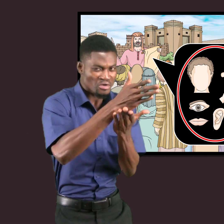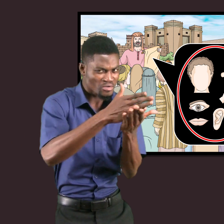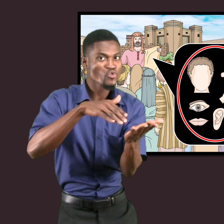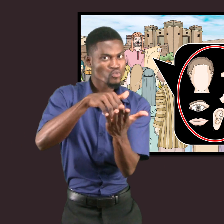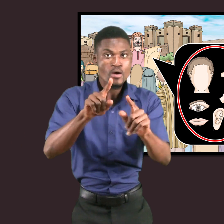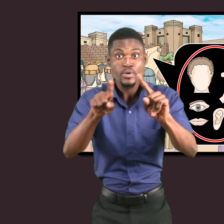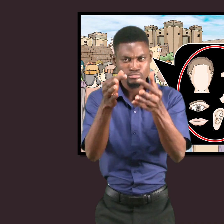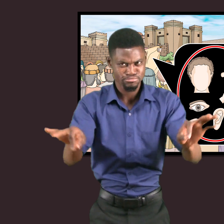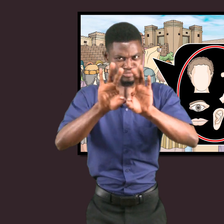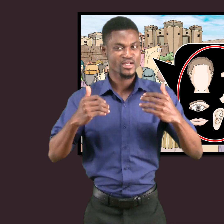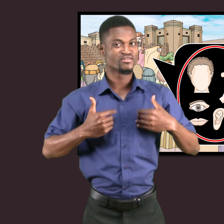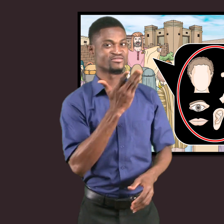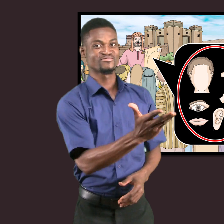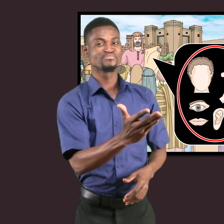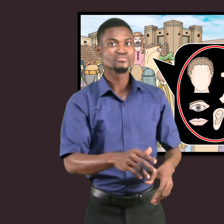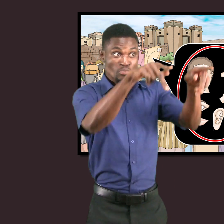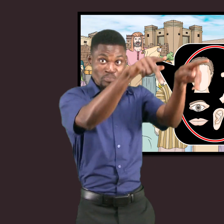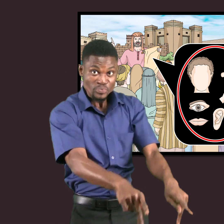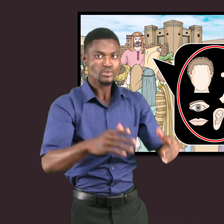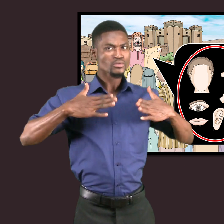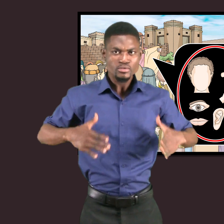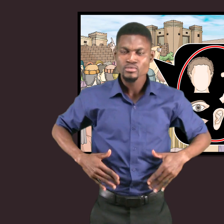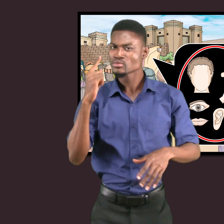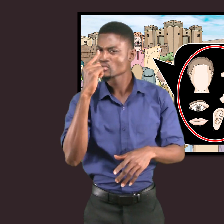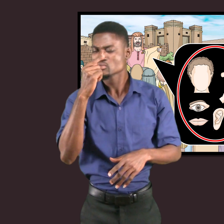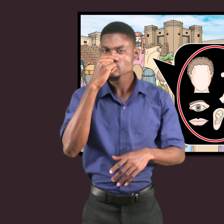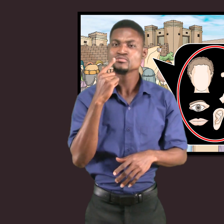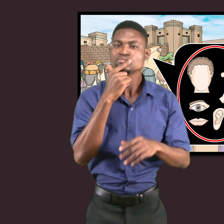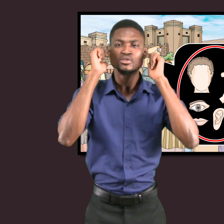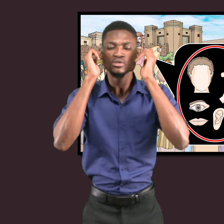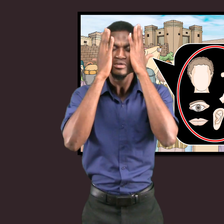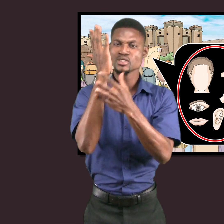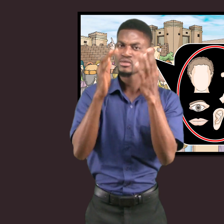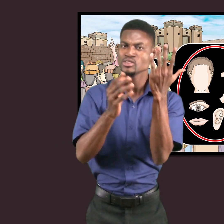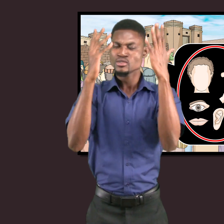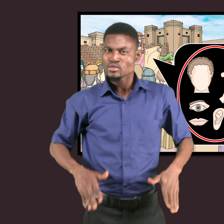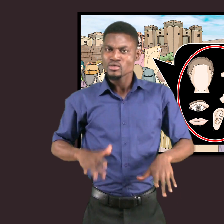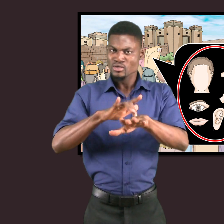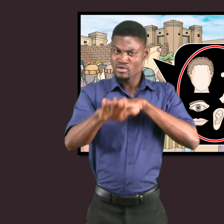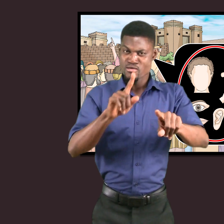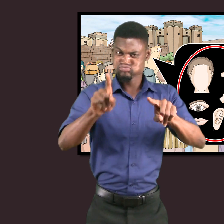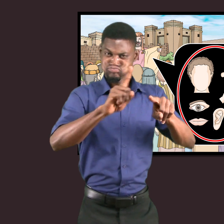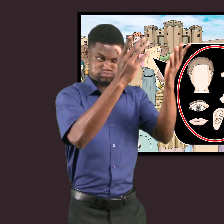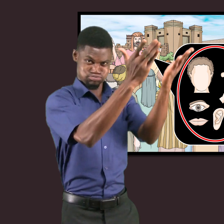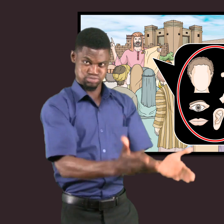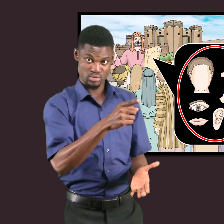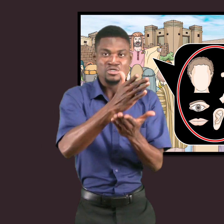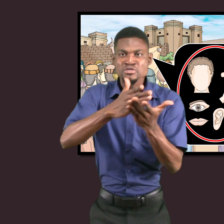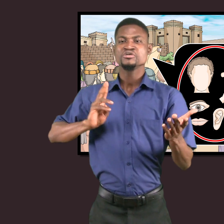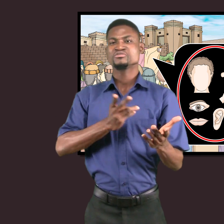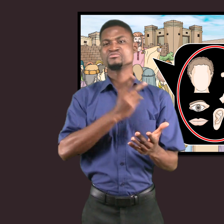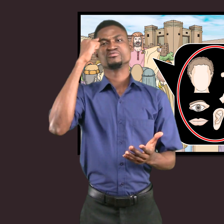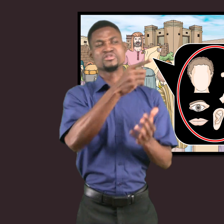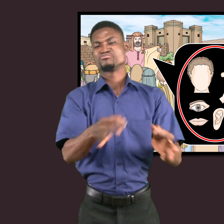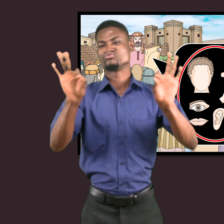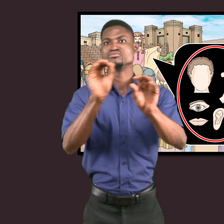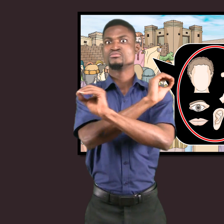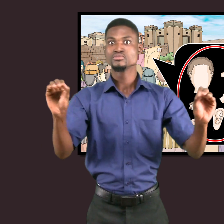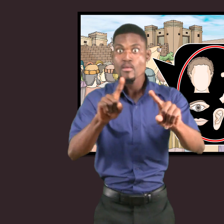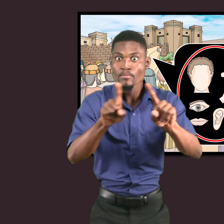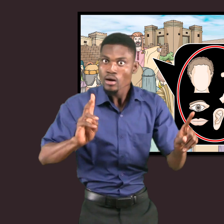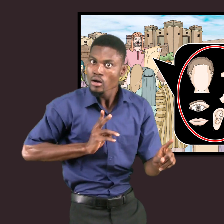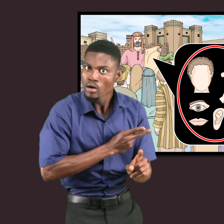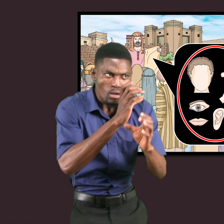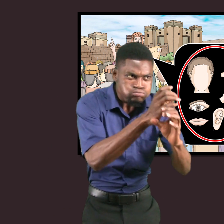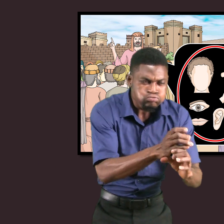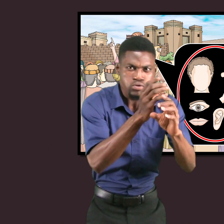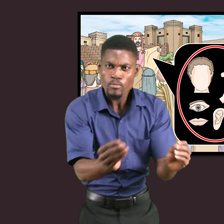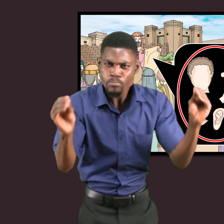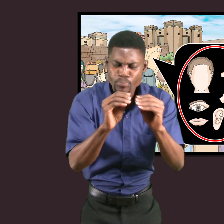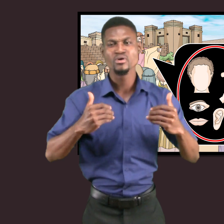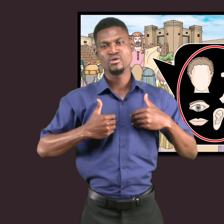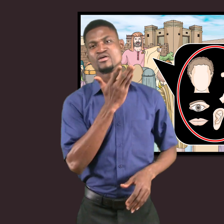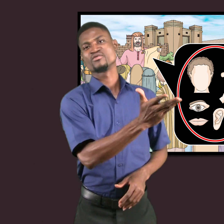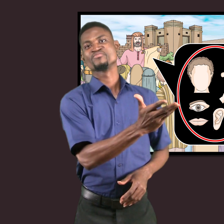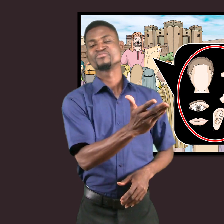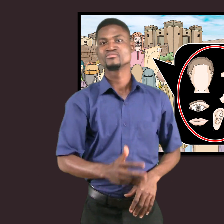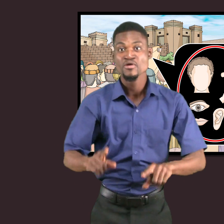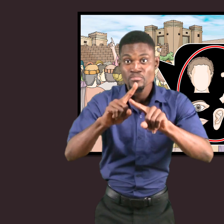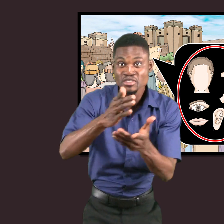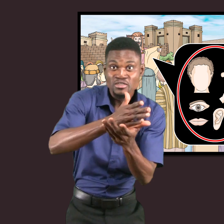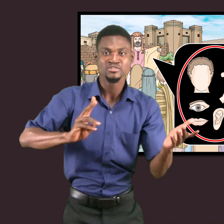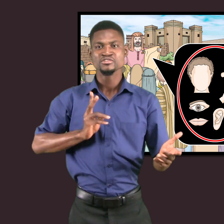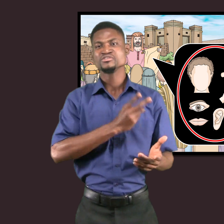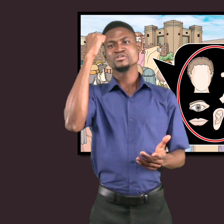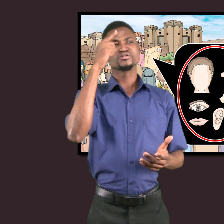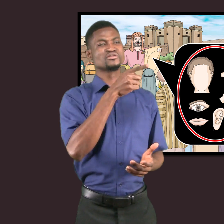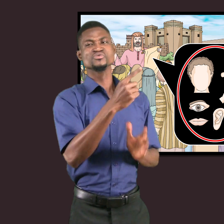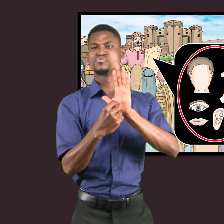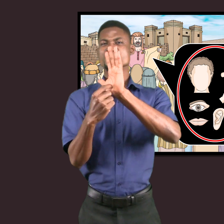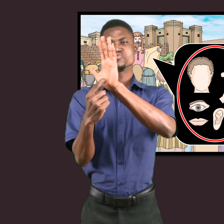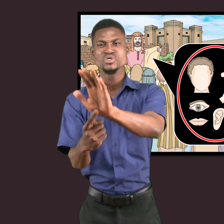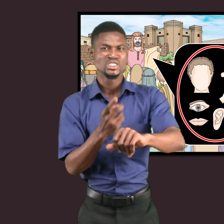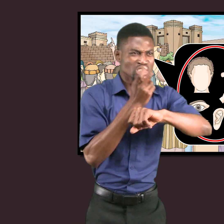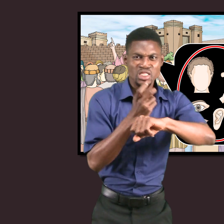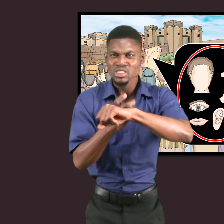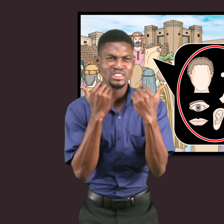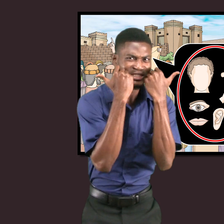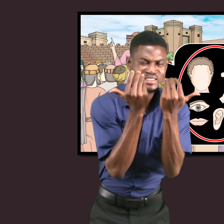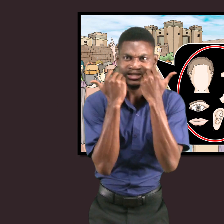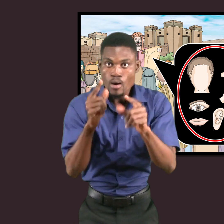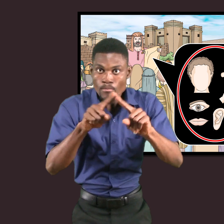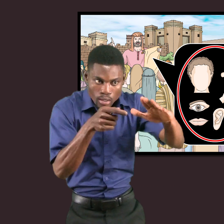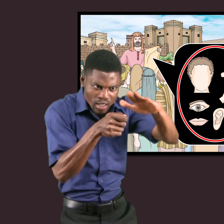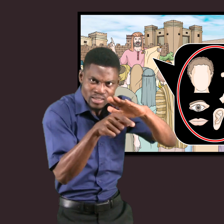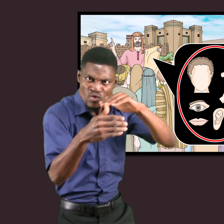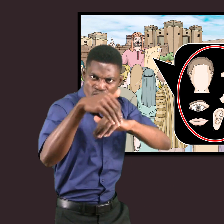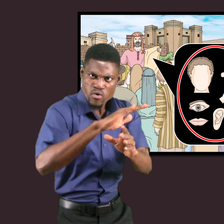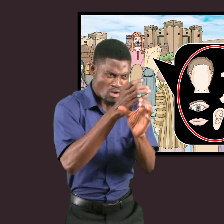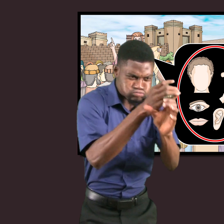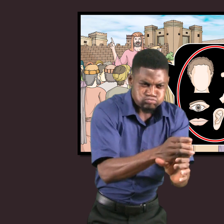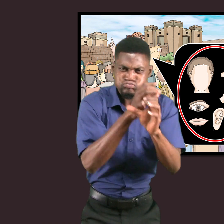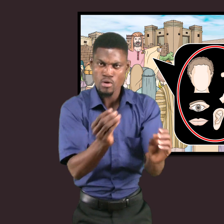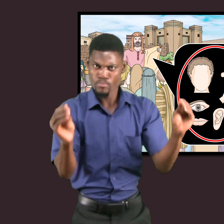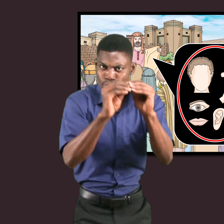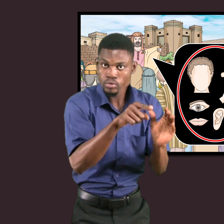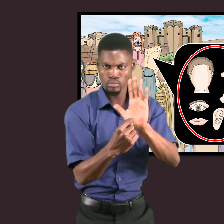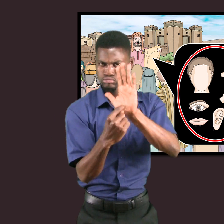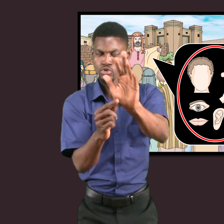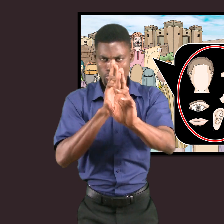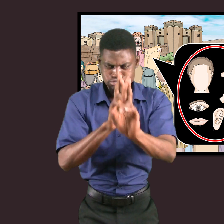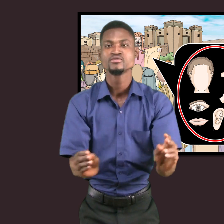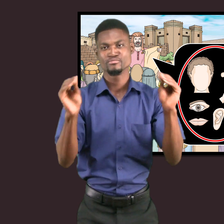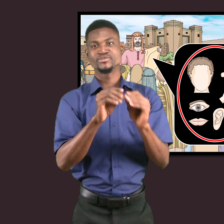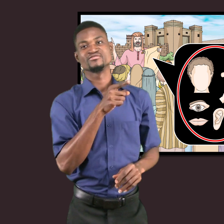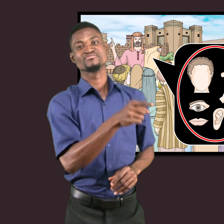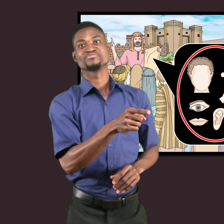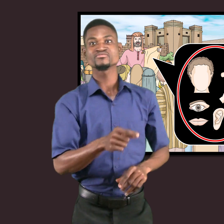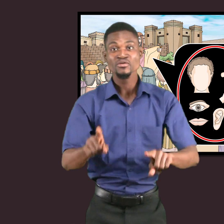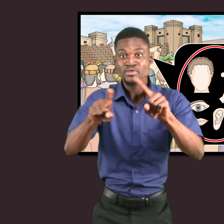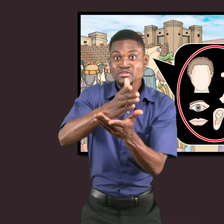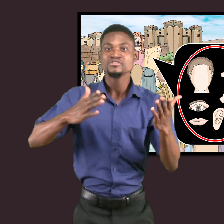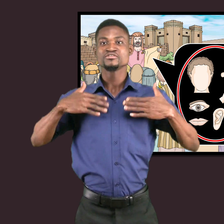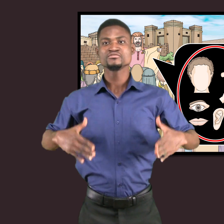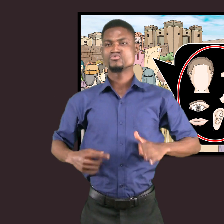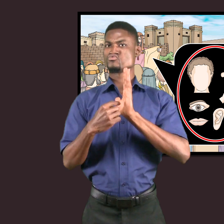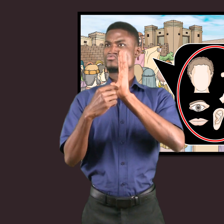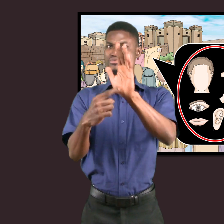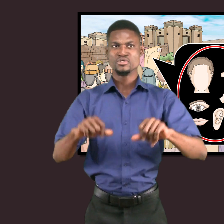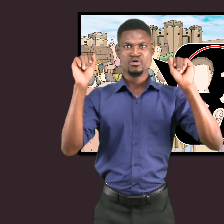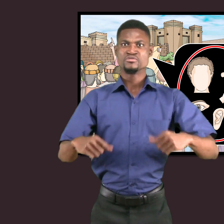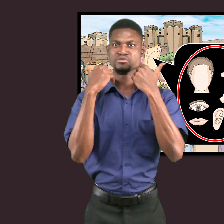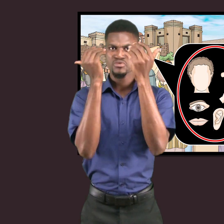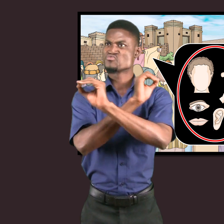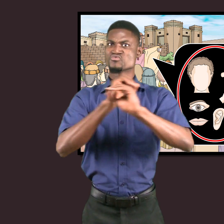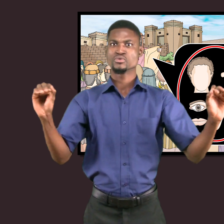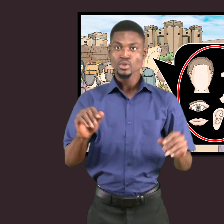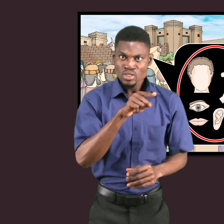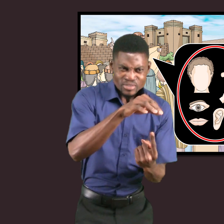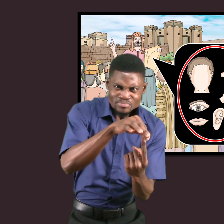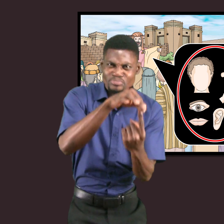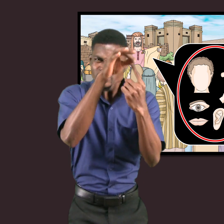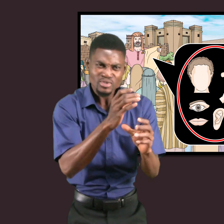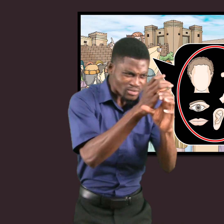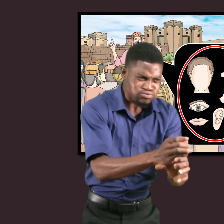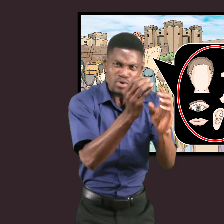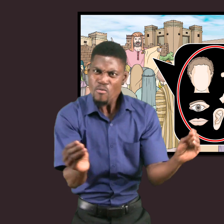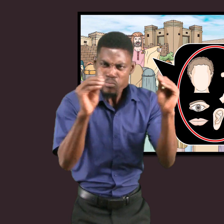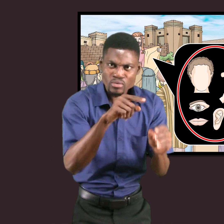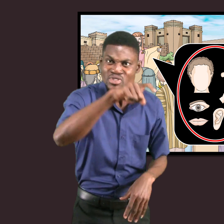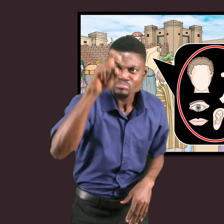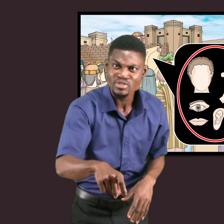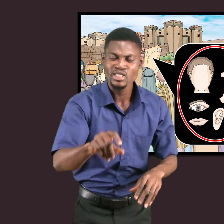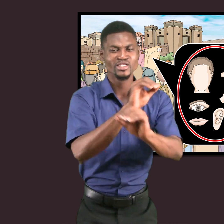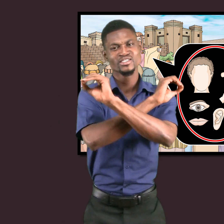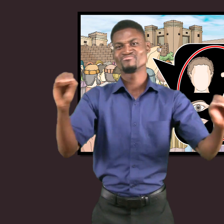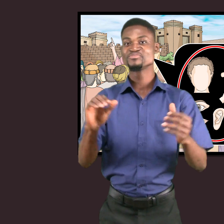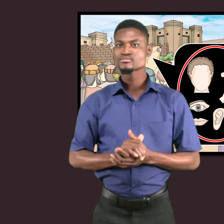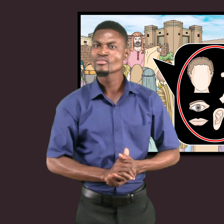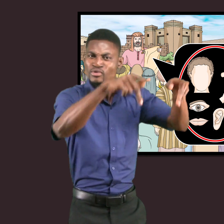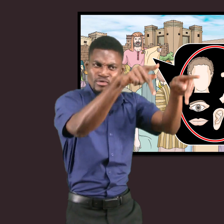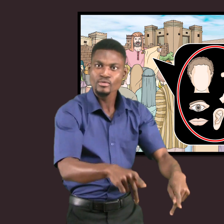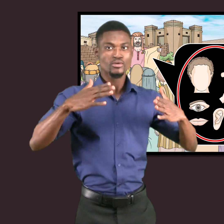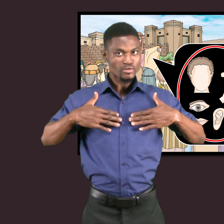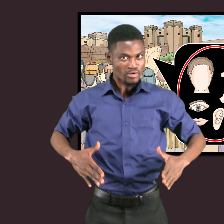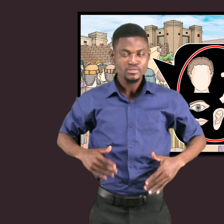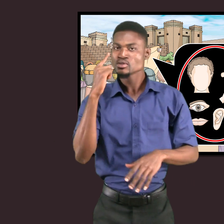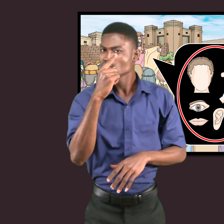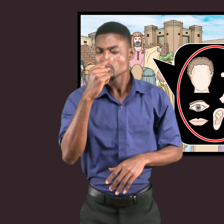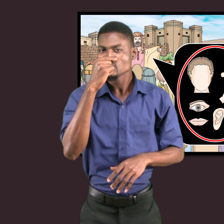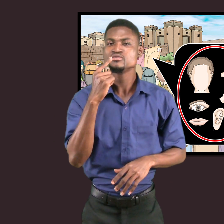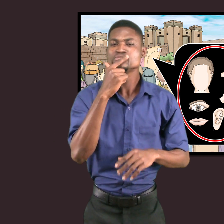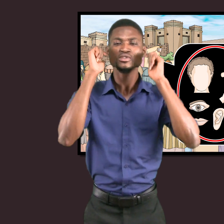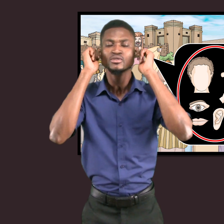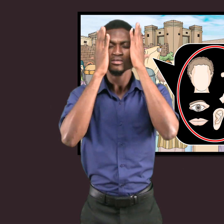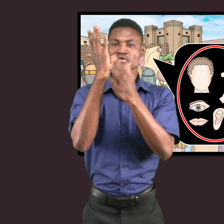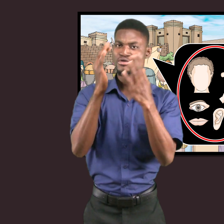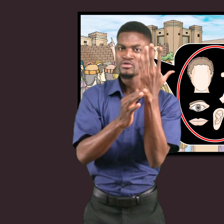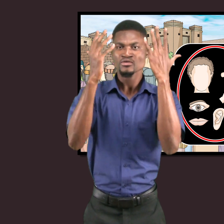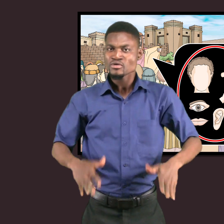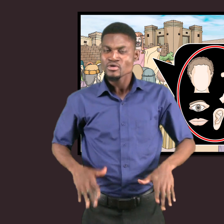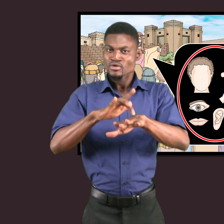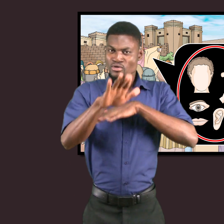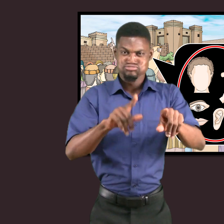On the contrary, the parts of the body that seem to be weaker are indispensable, and the parts we consider less honorable, we treat with greater honor.